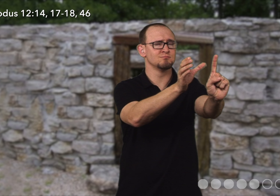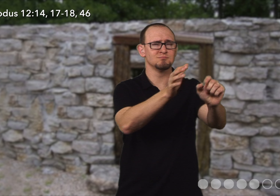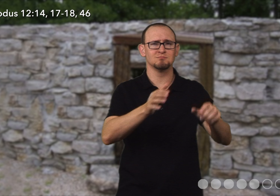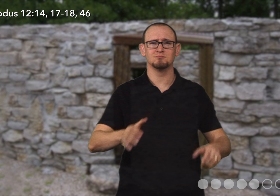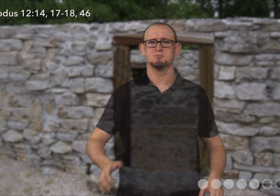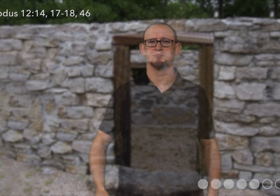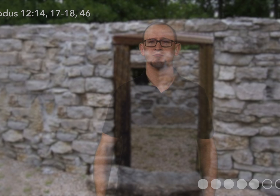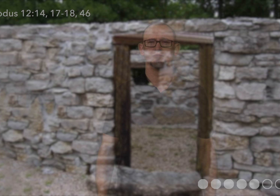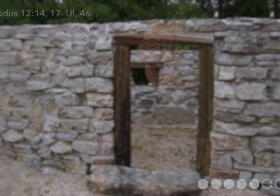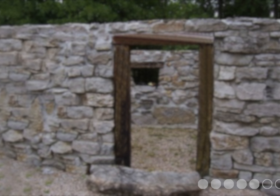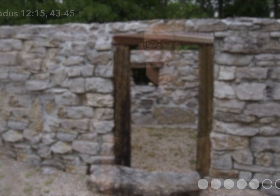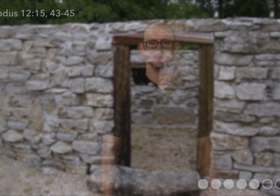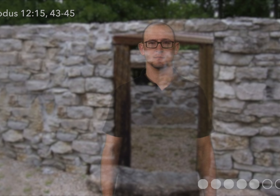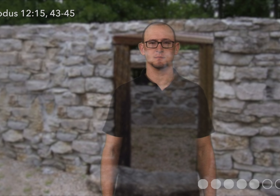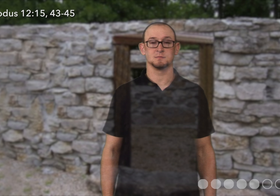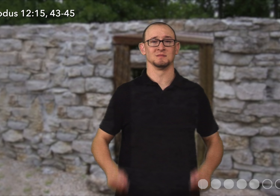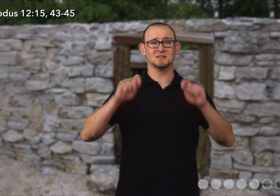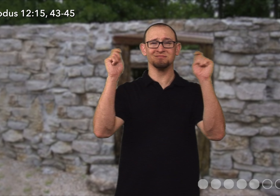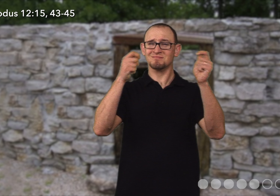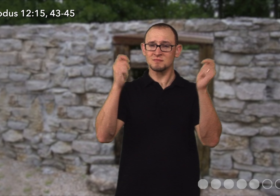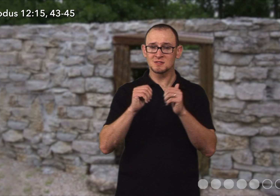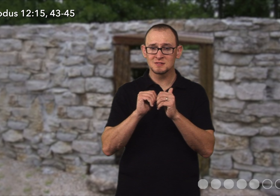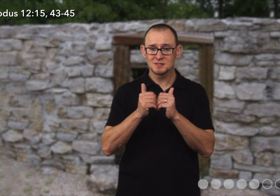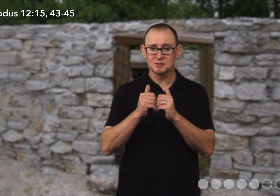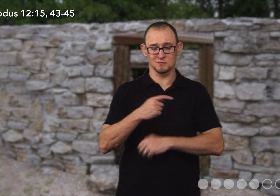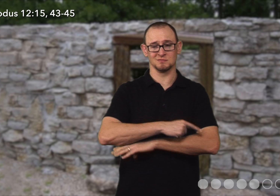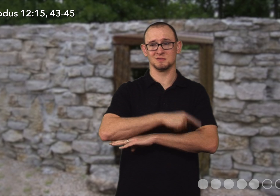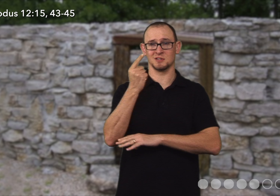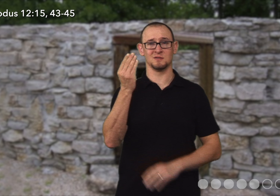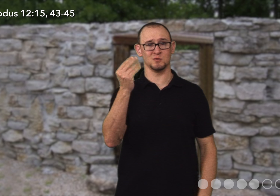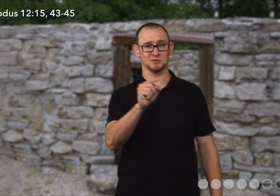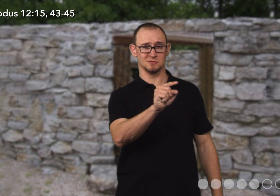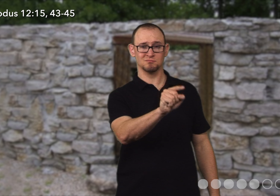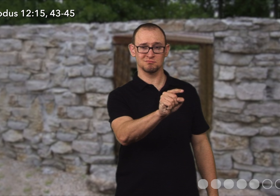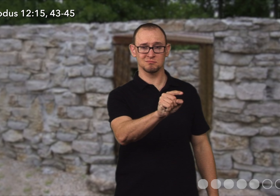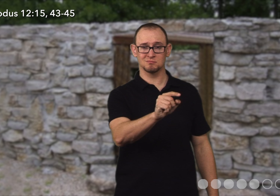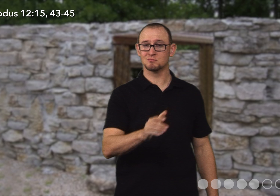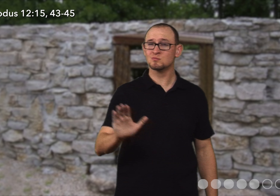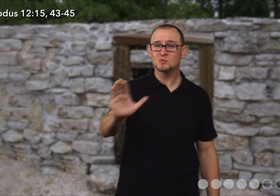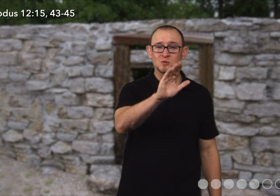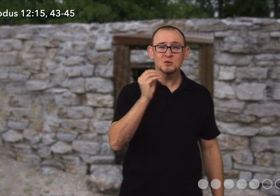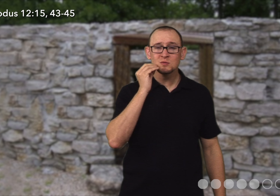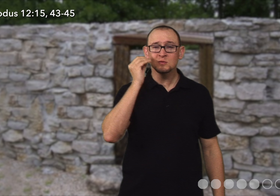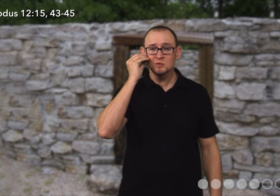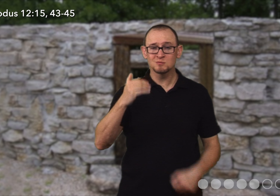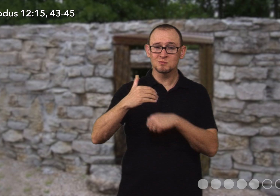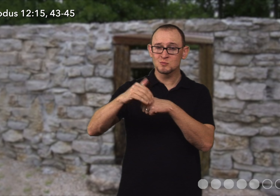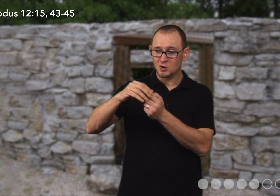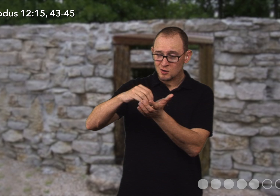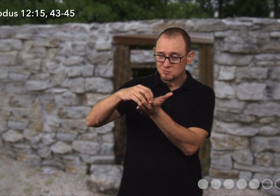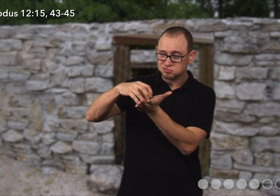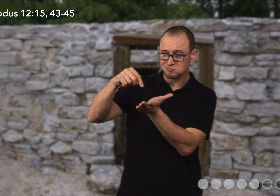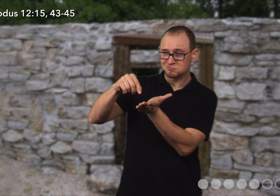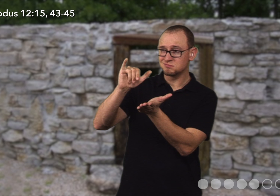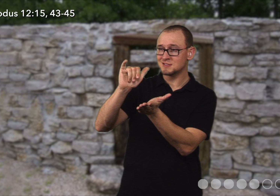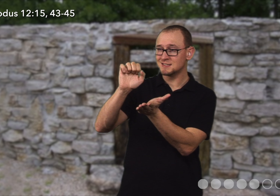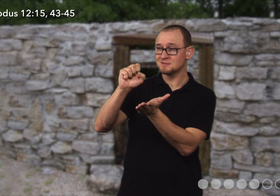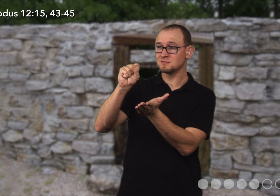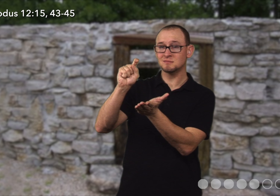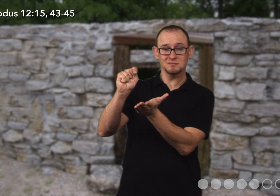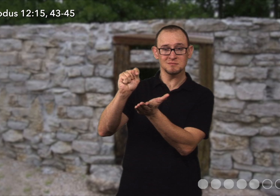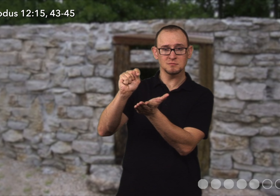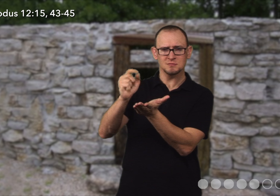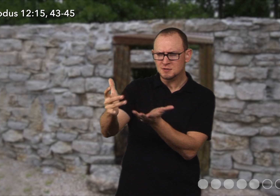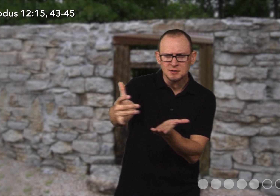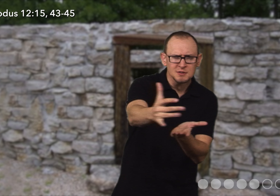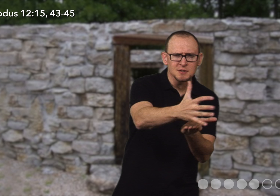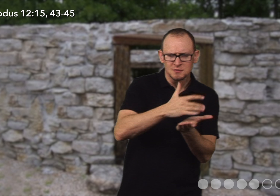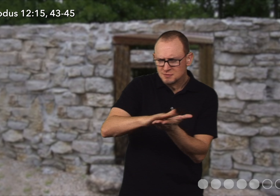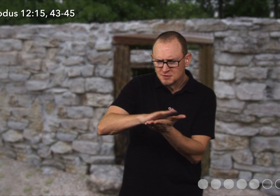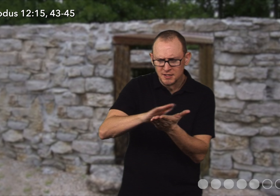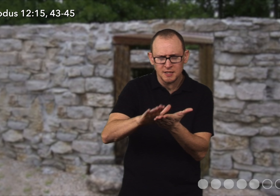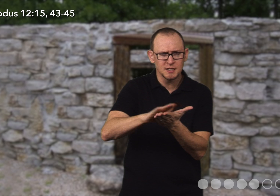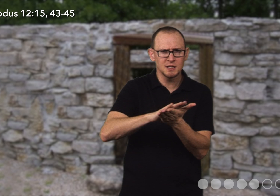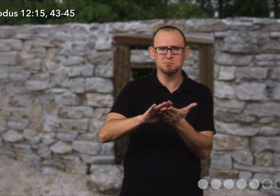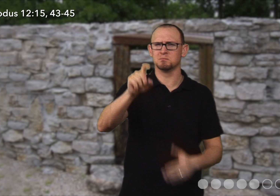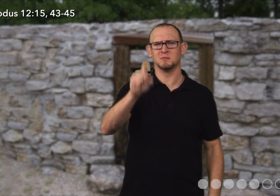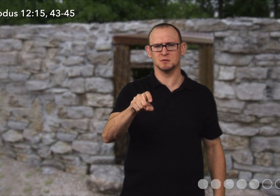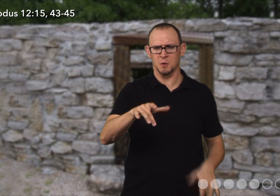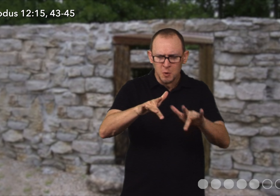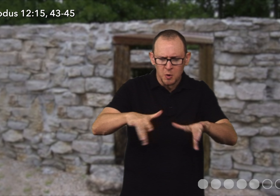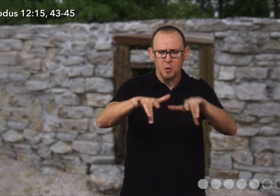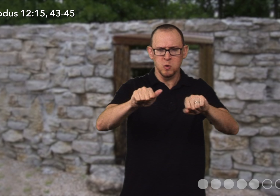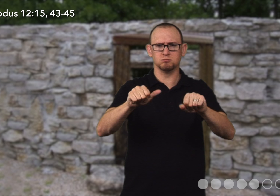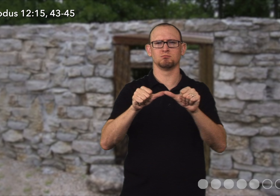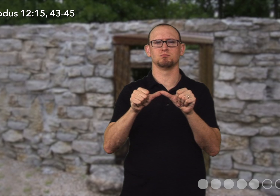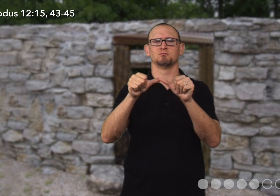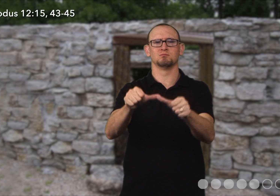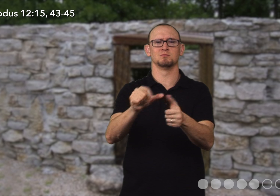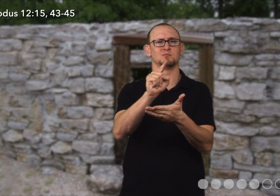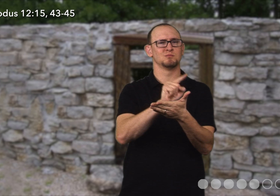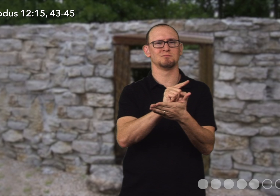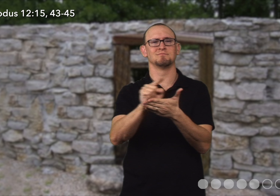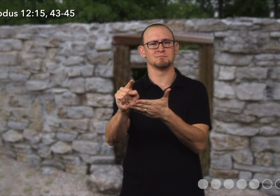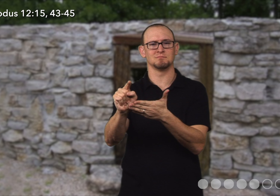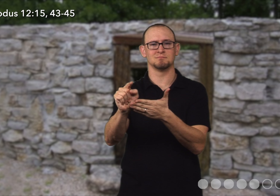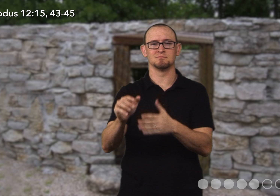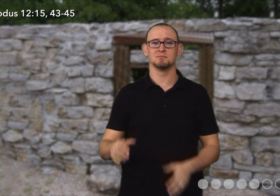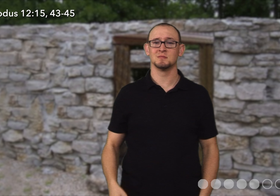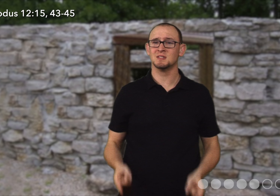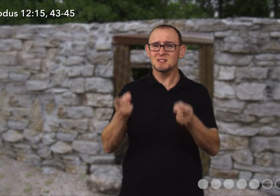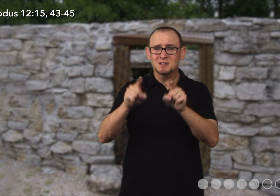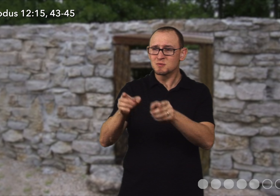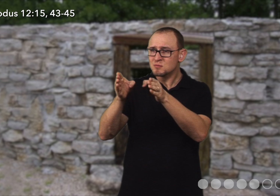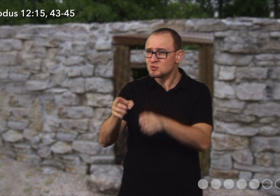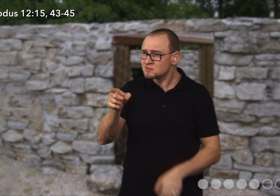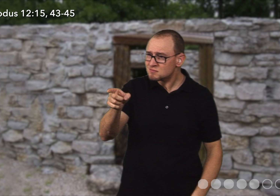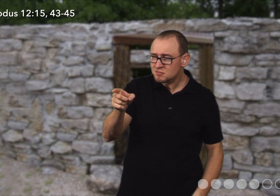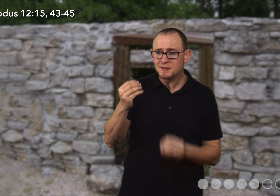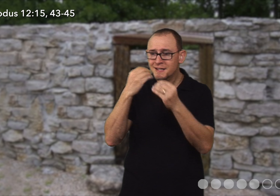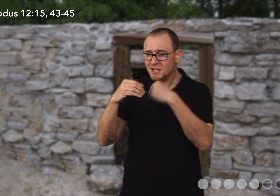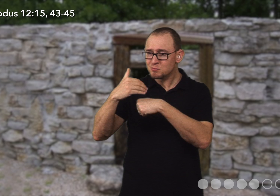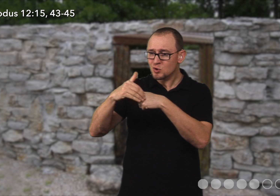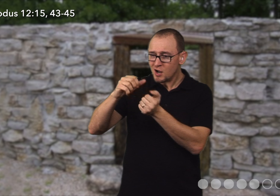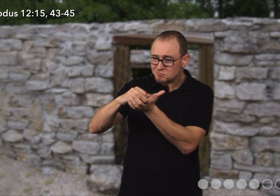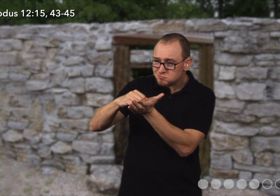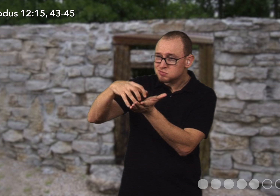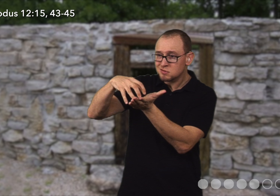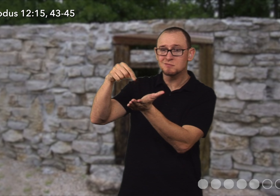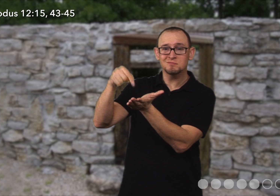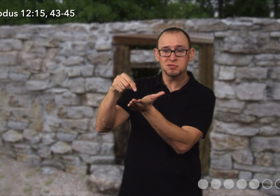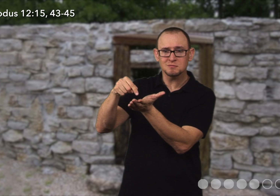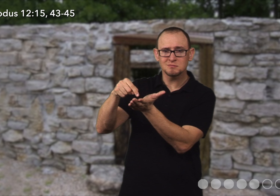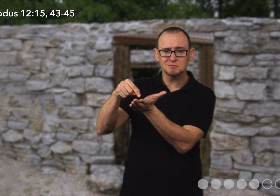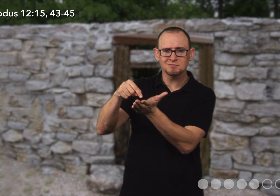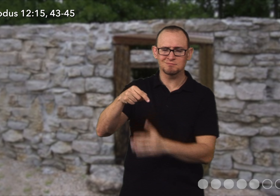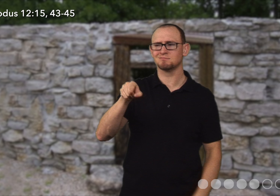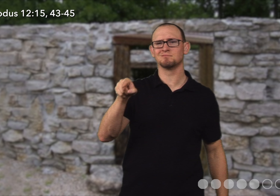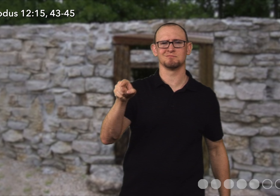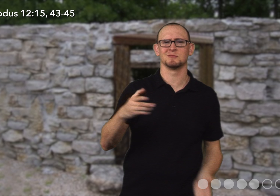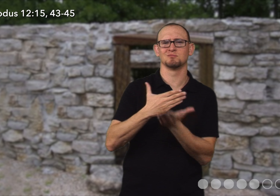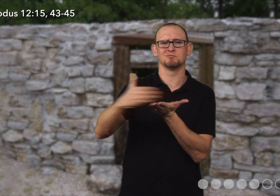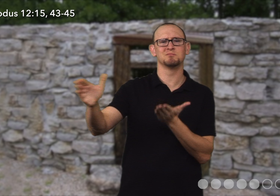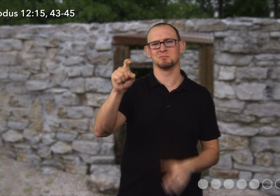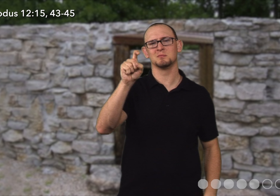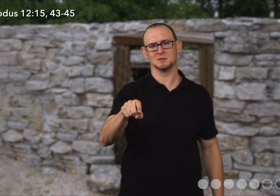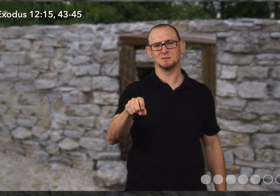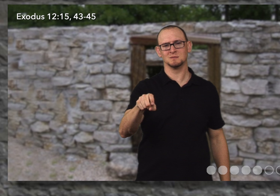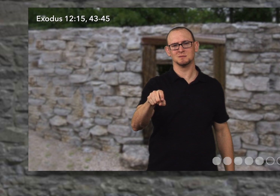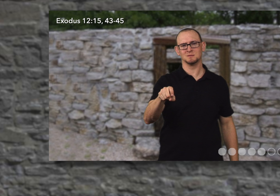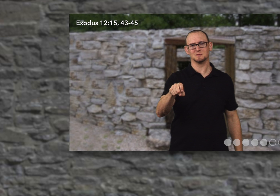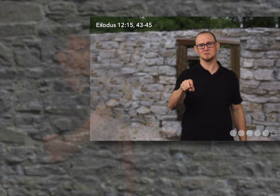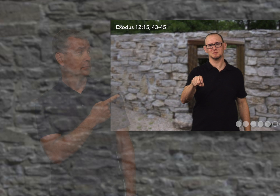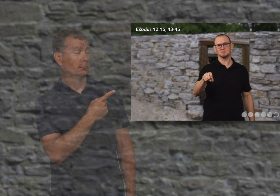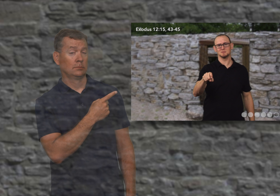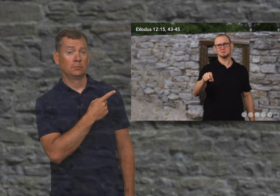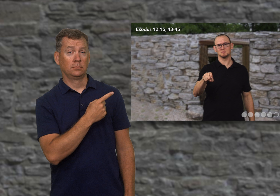For seven days you must eat unleavened bread. On the first day you are to remove the leaven from your houses.